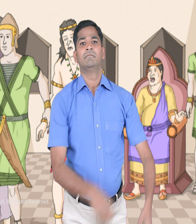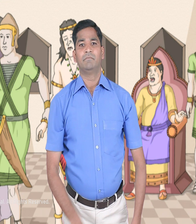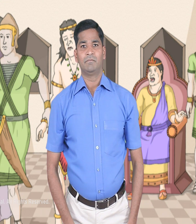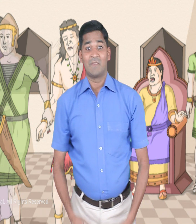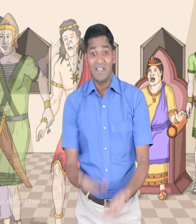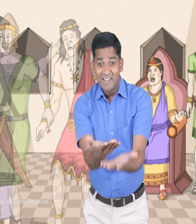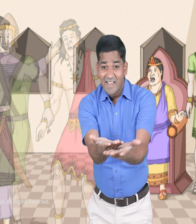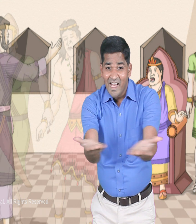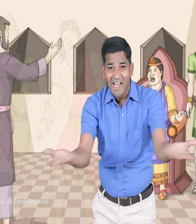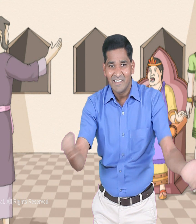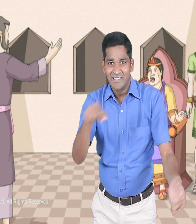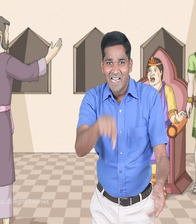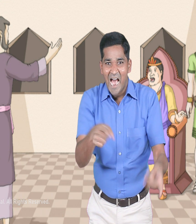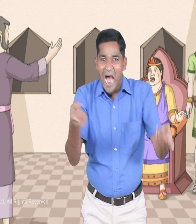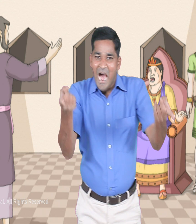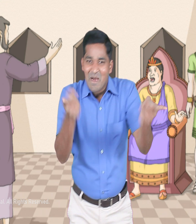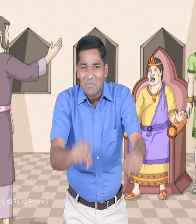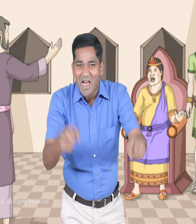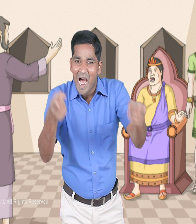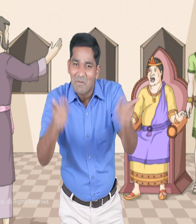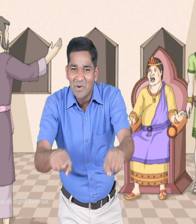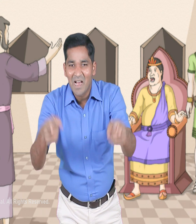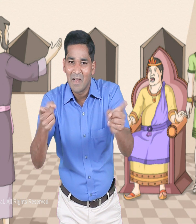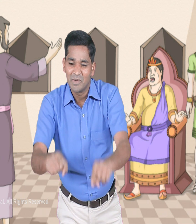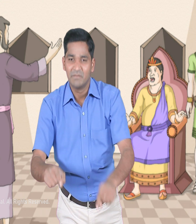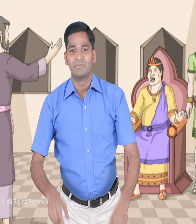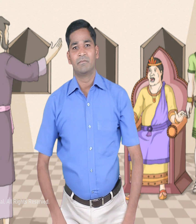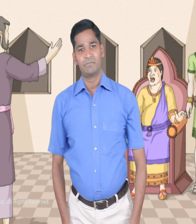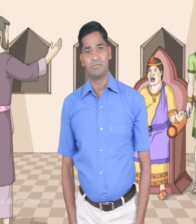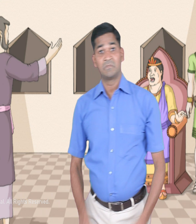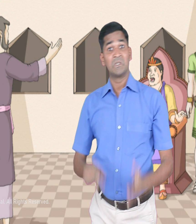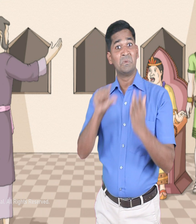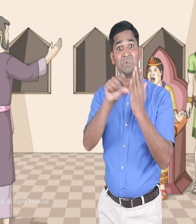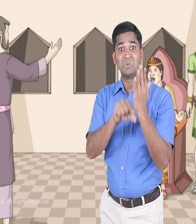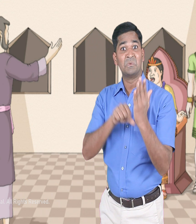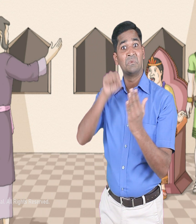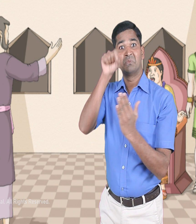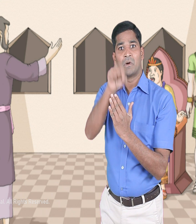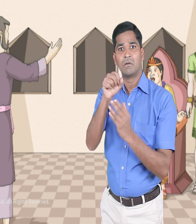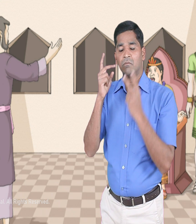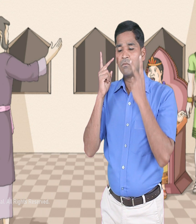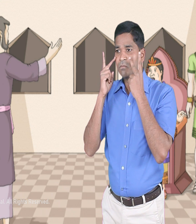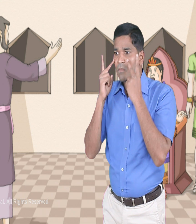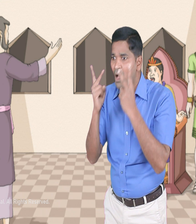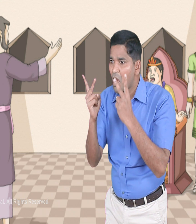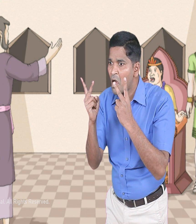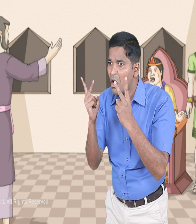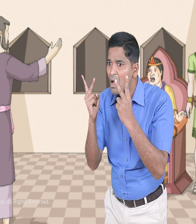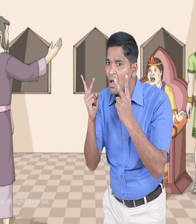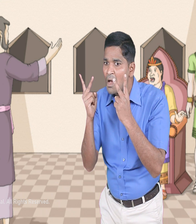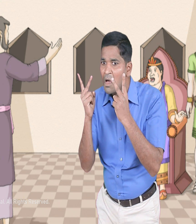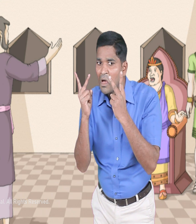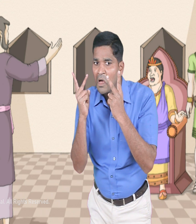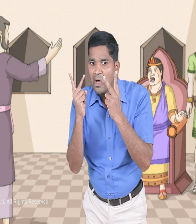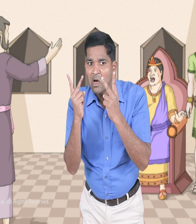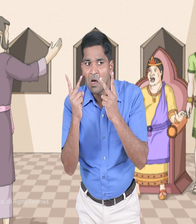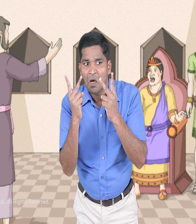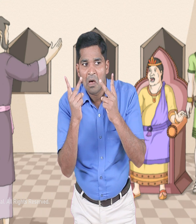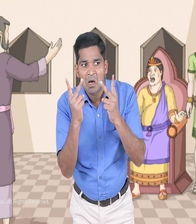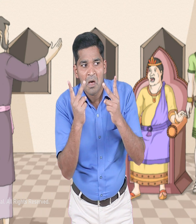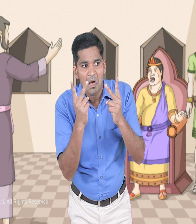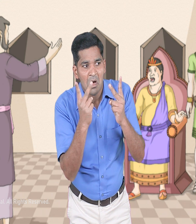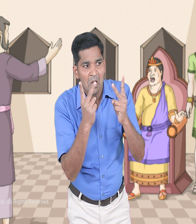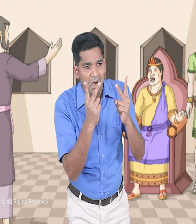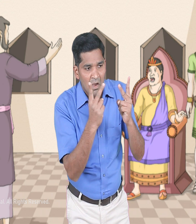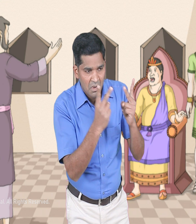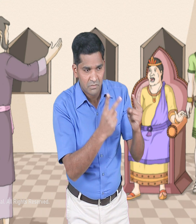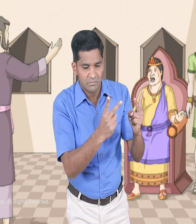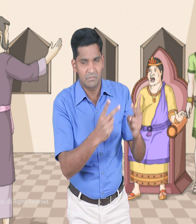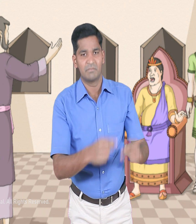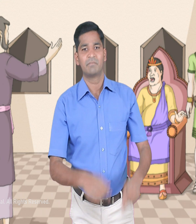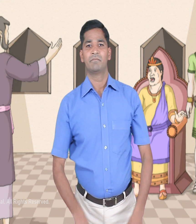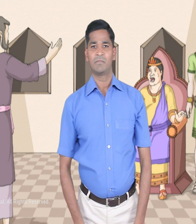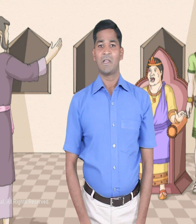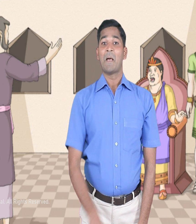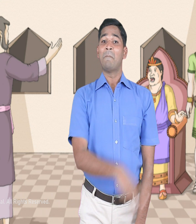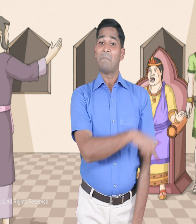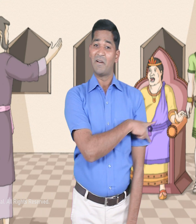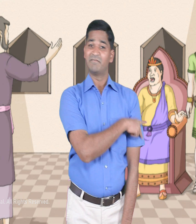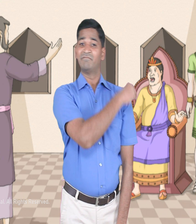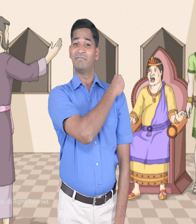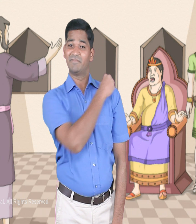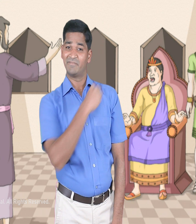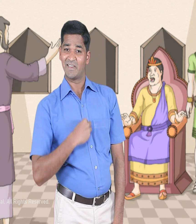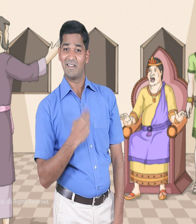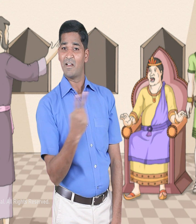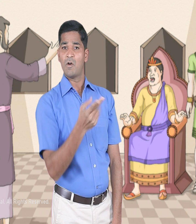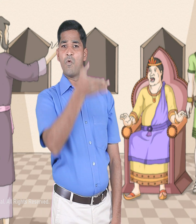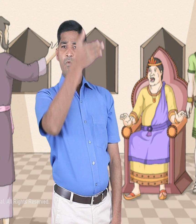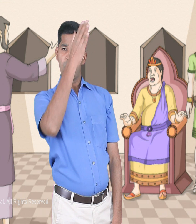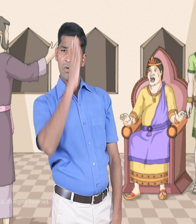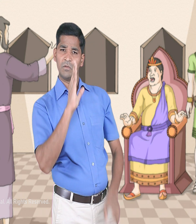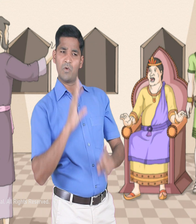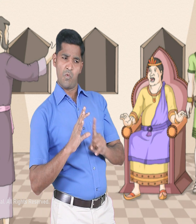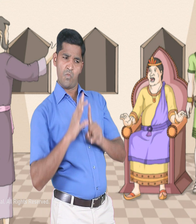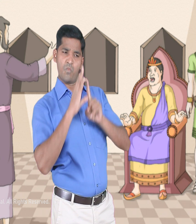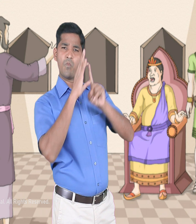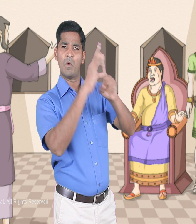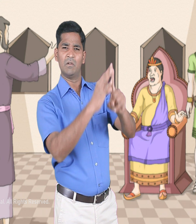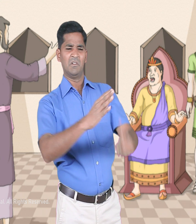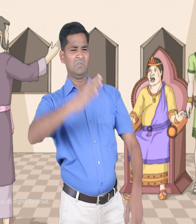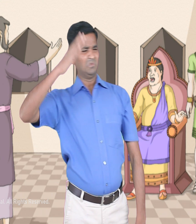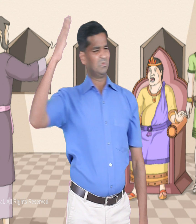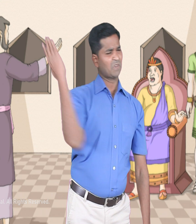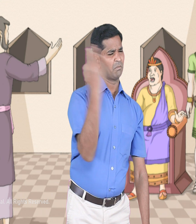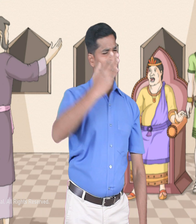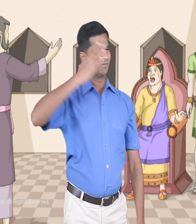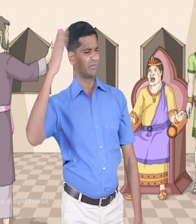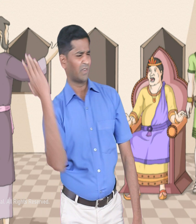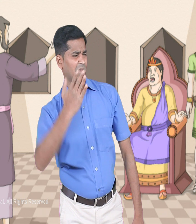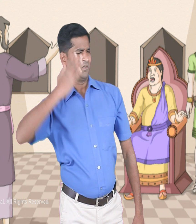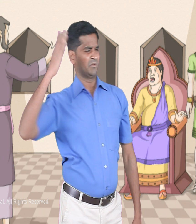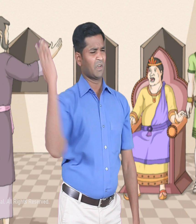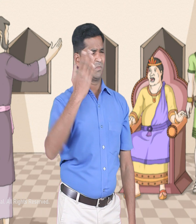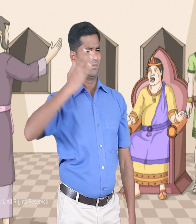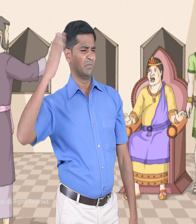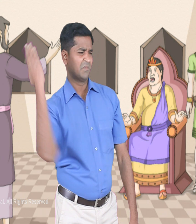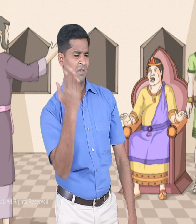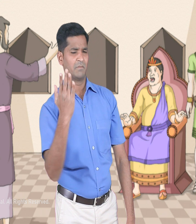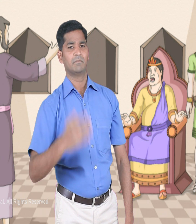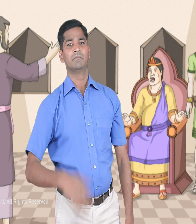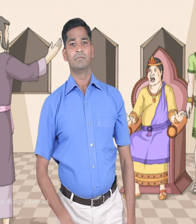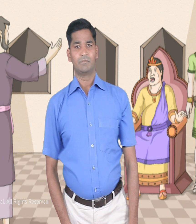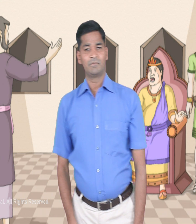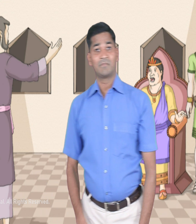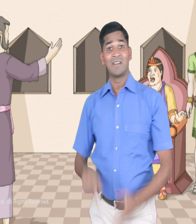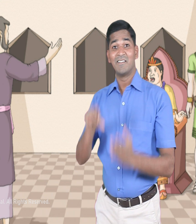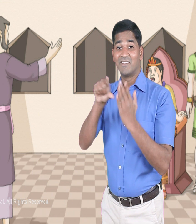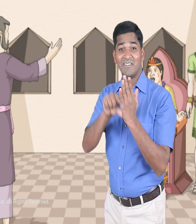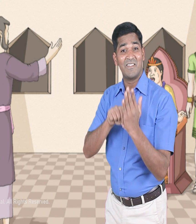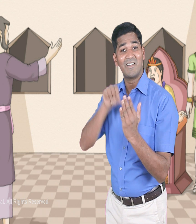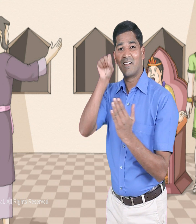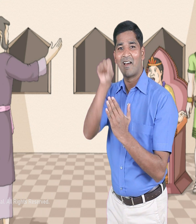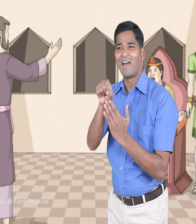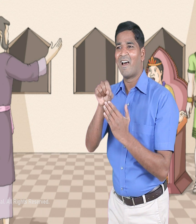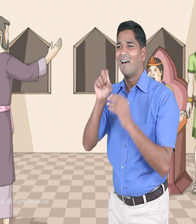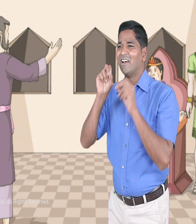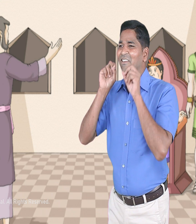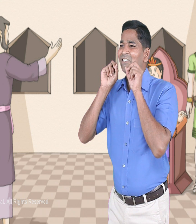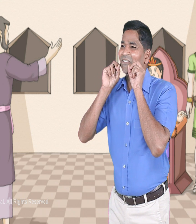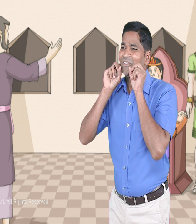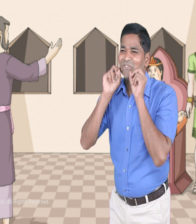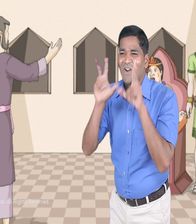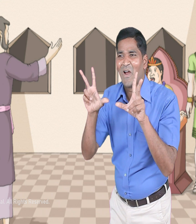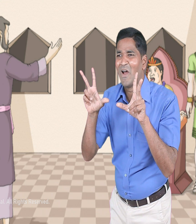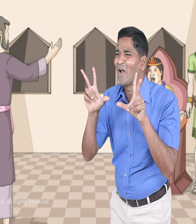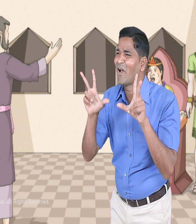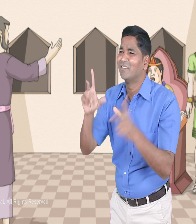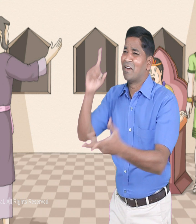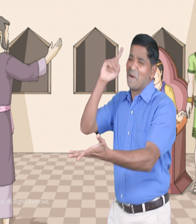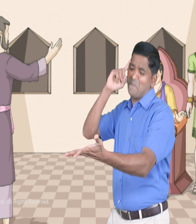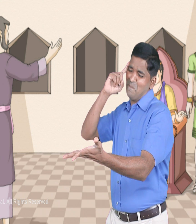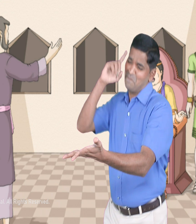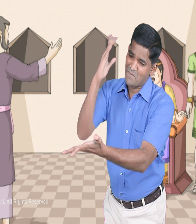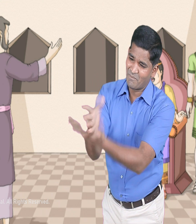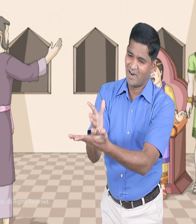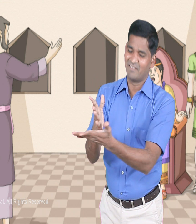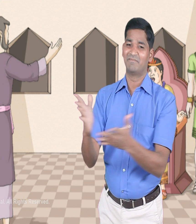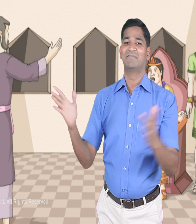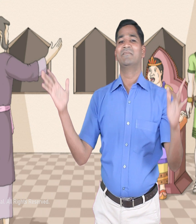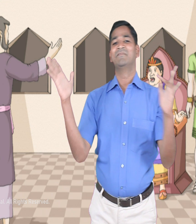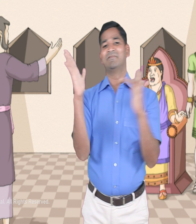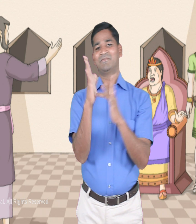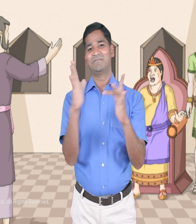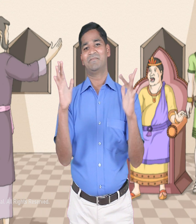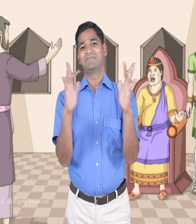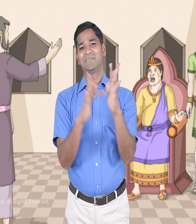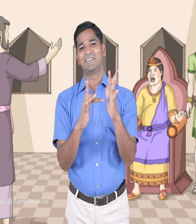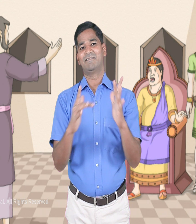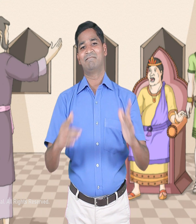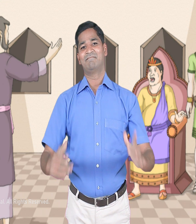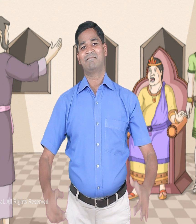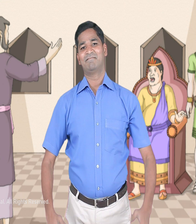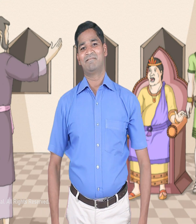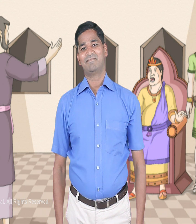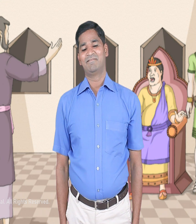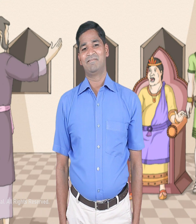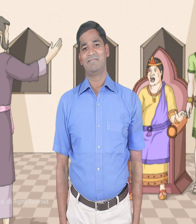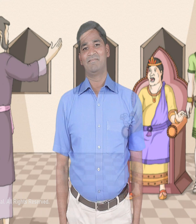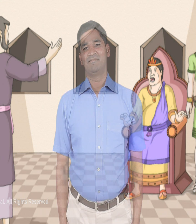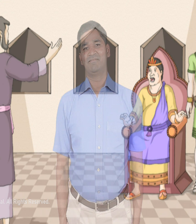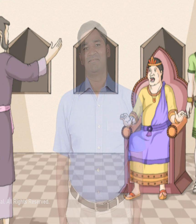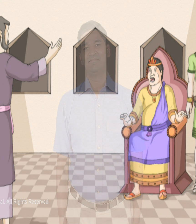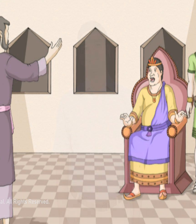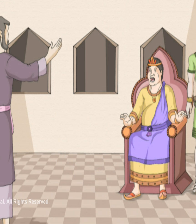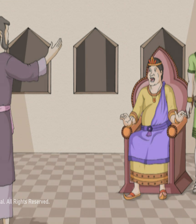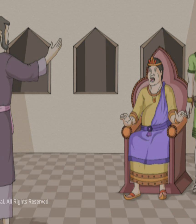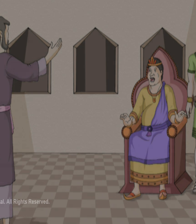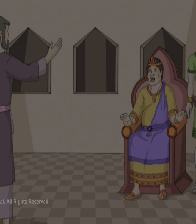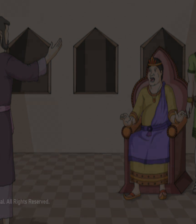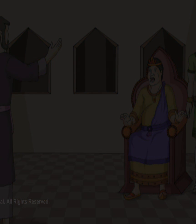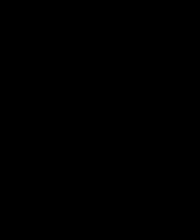When the proconsul saw what had happened, he believed, for he was astonished at the teaching about the Lord.